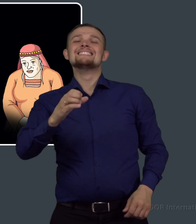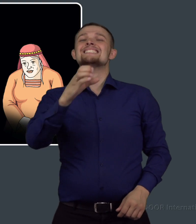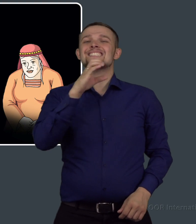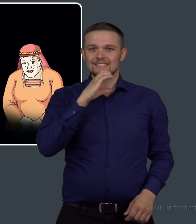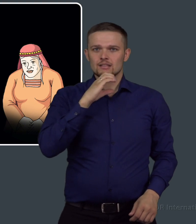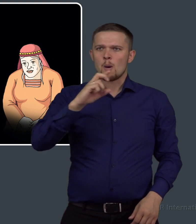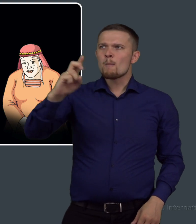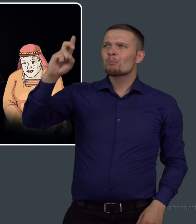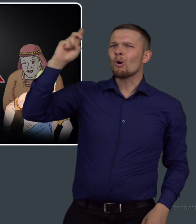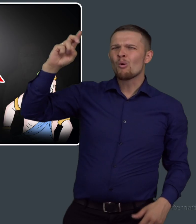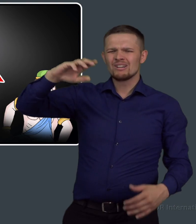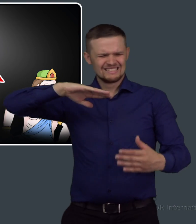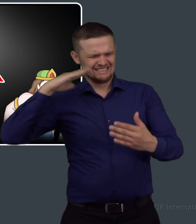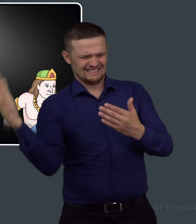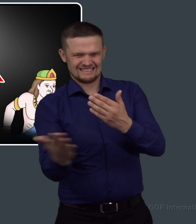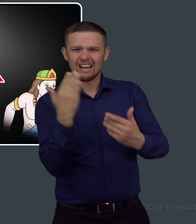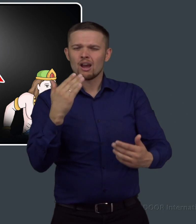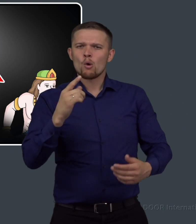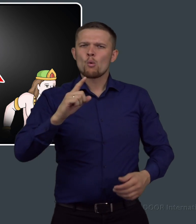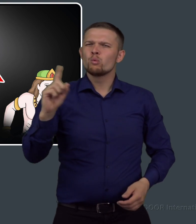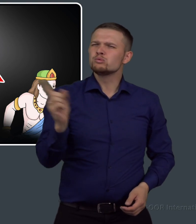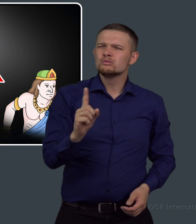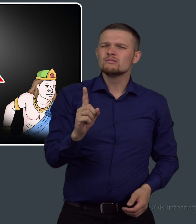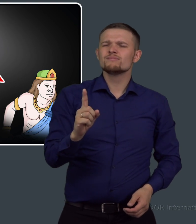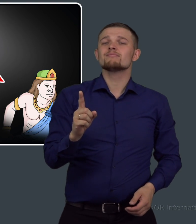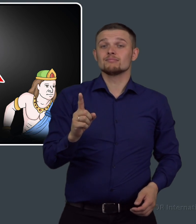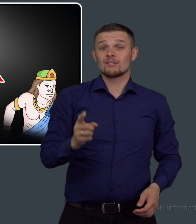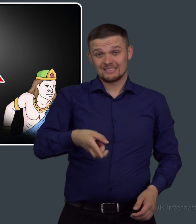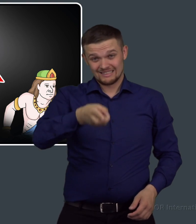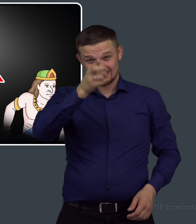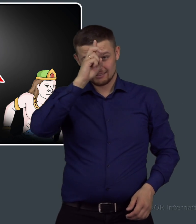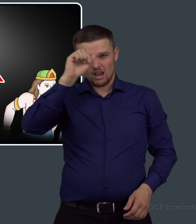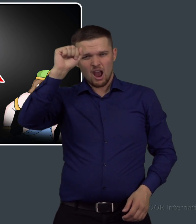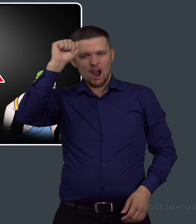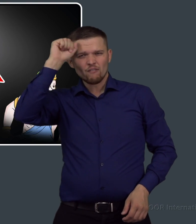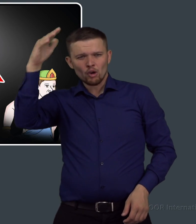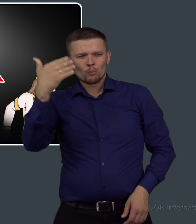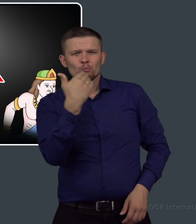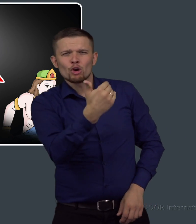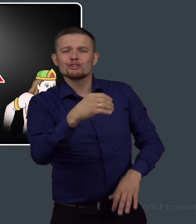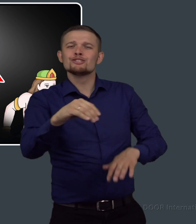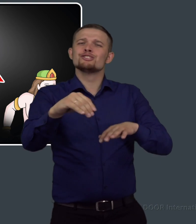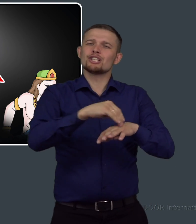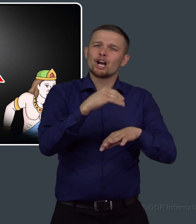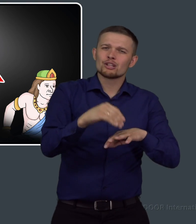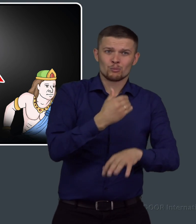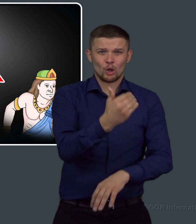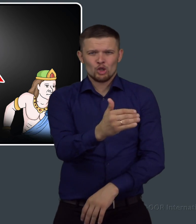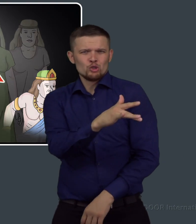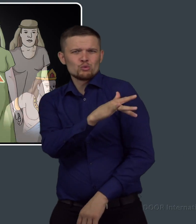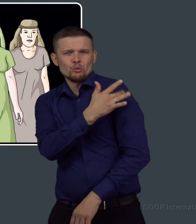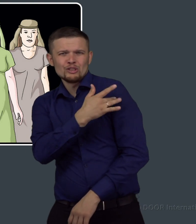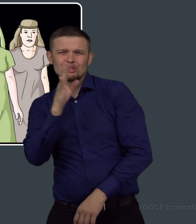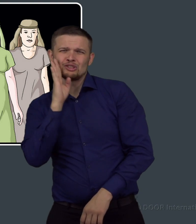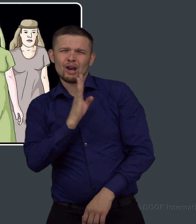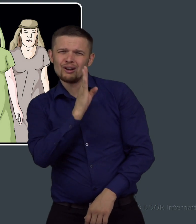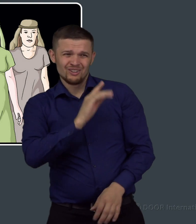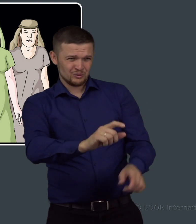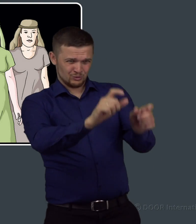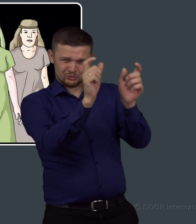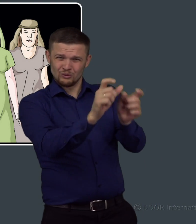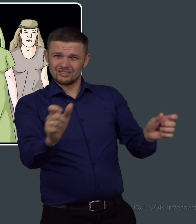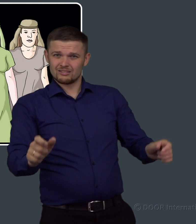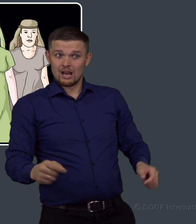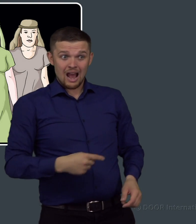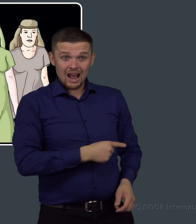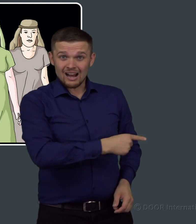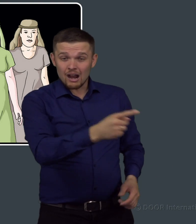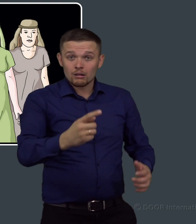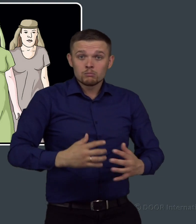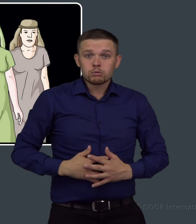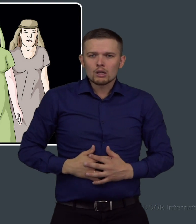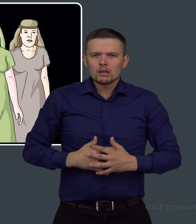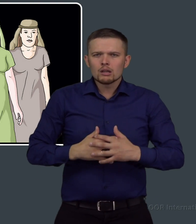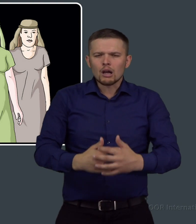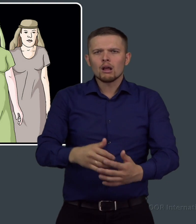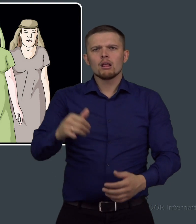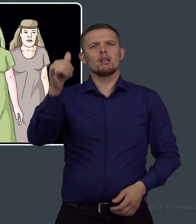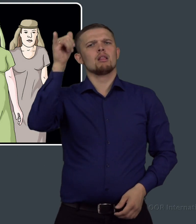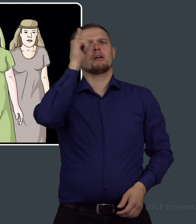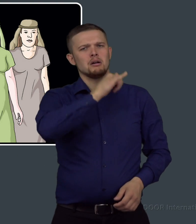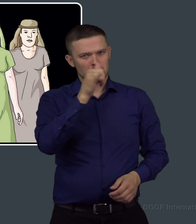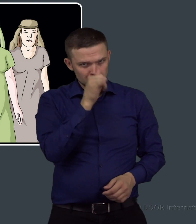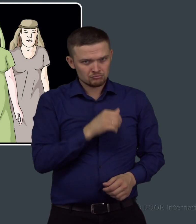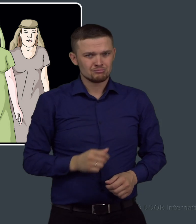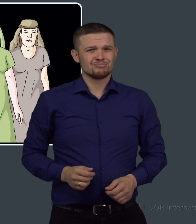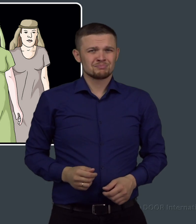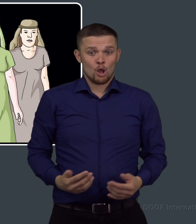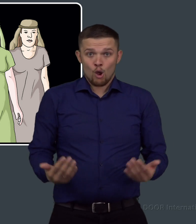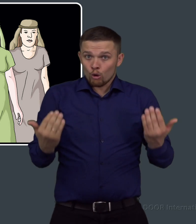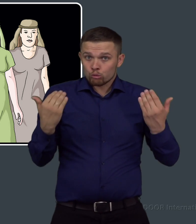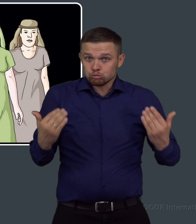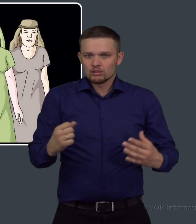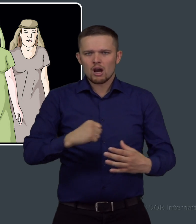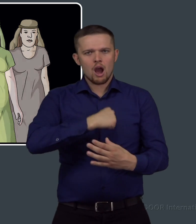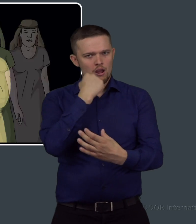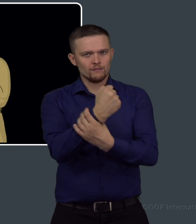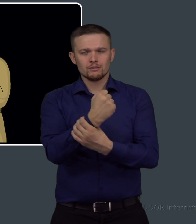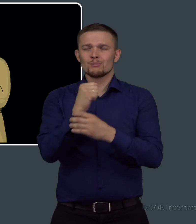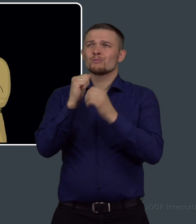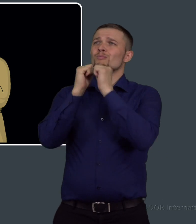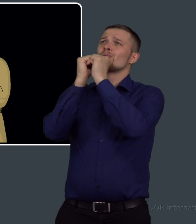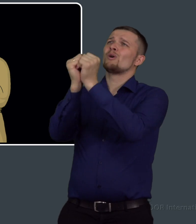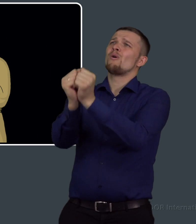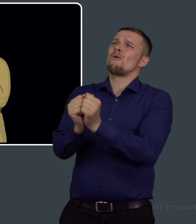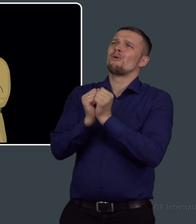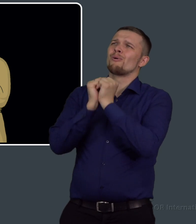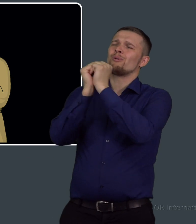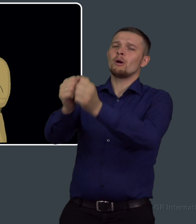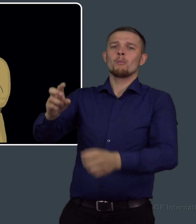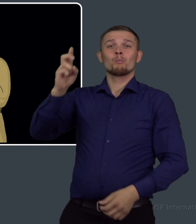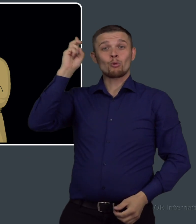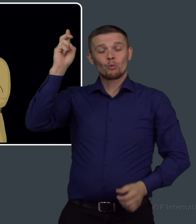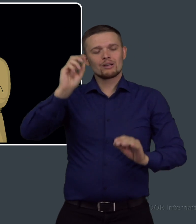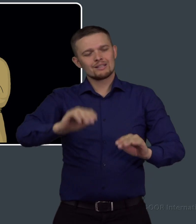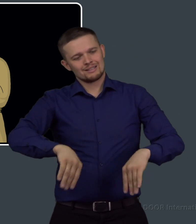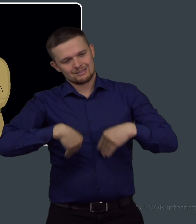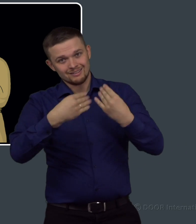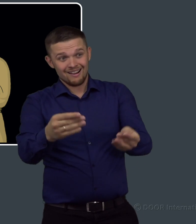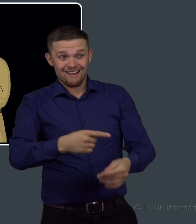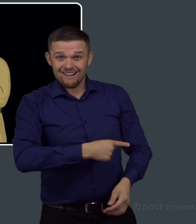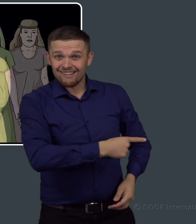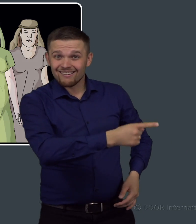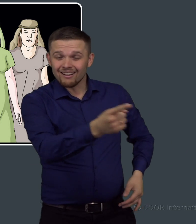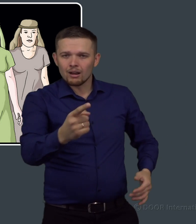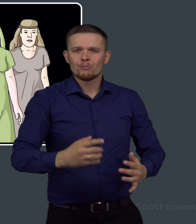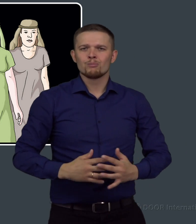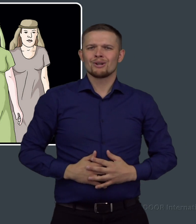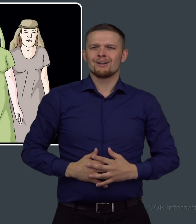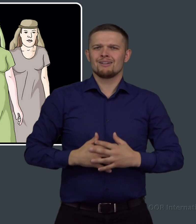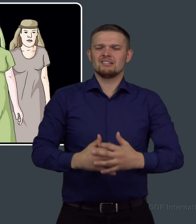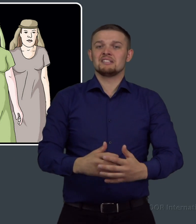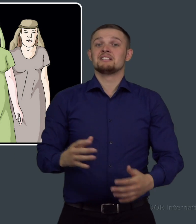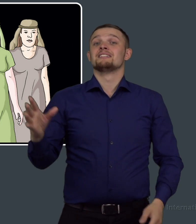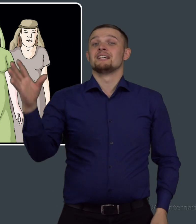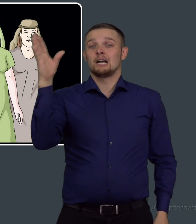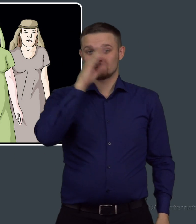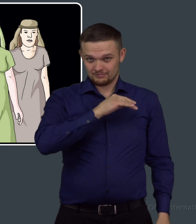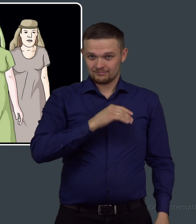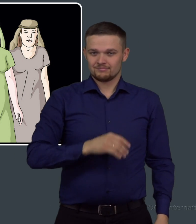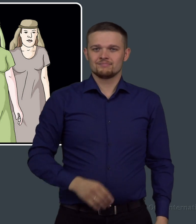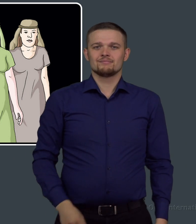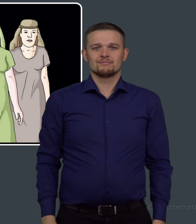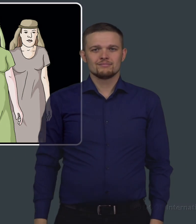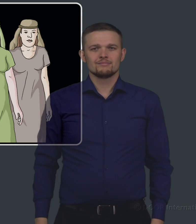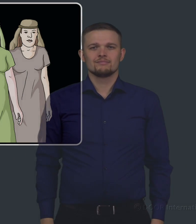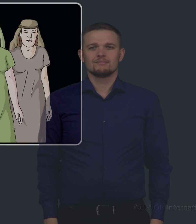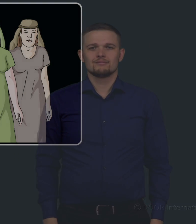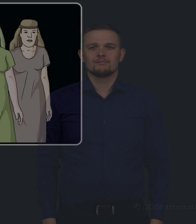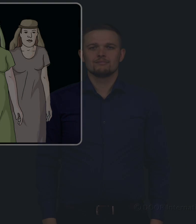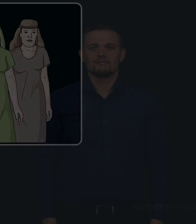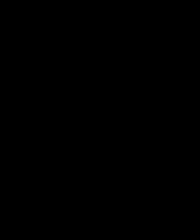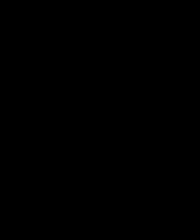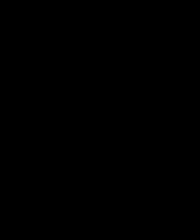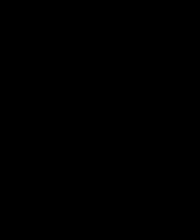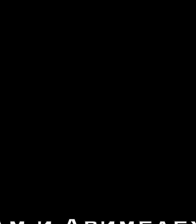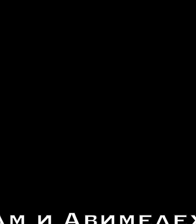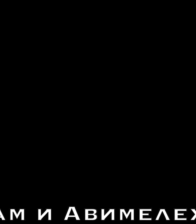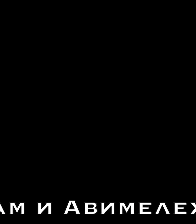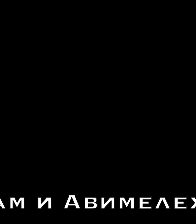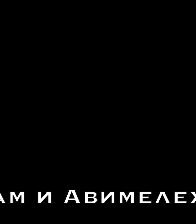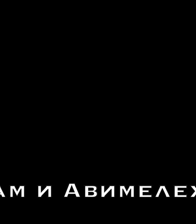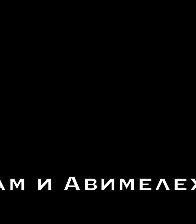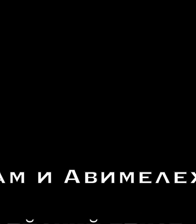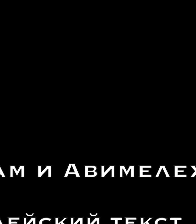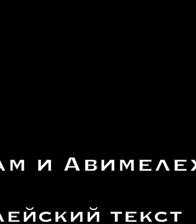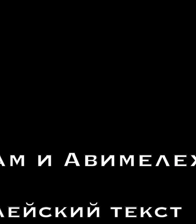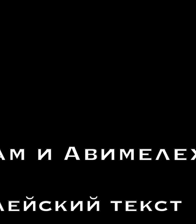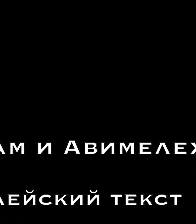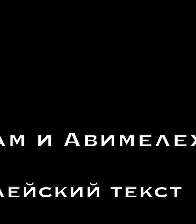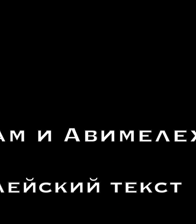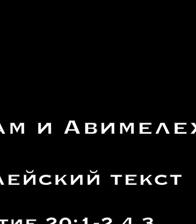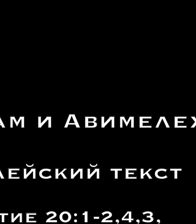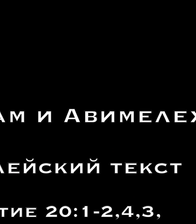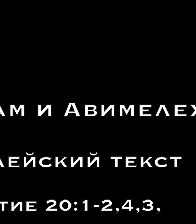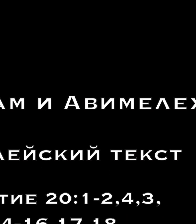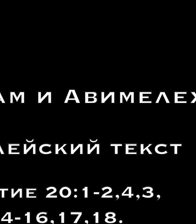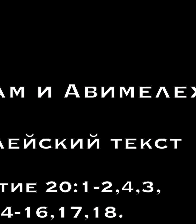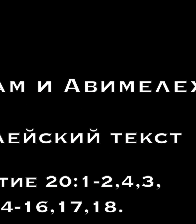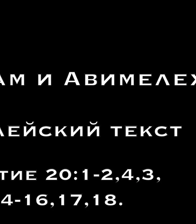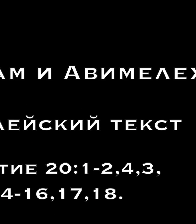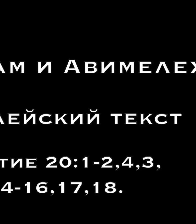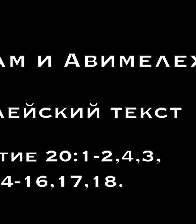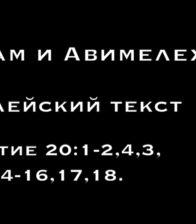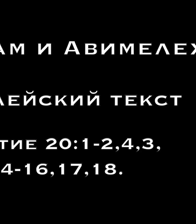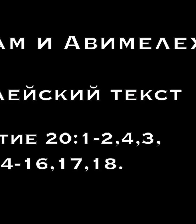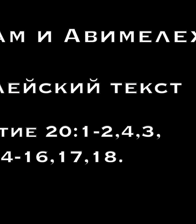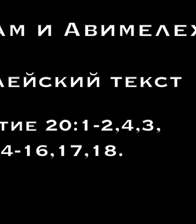Then Abraham prayed to God, and God healed Abimelech and his wife and his maidservants, so that they could again bear children— for on account of Abraham’s wife Sarah, the LORD had completely closed all the wombs in Abimelech’s household.